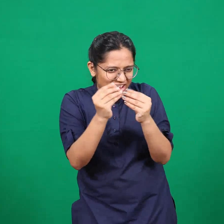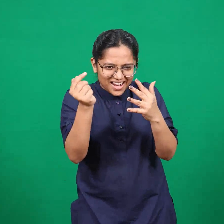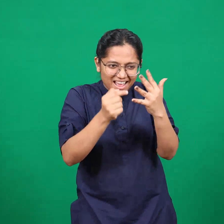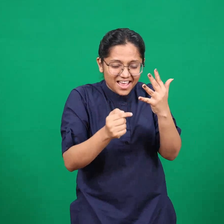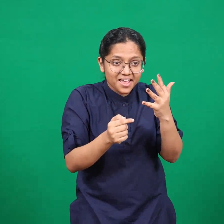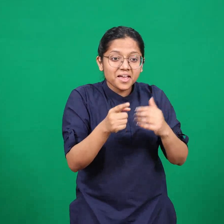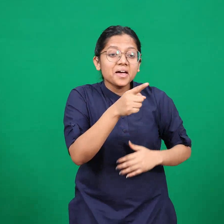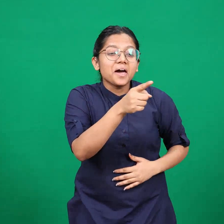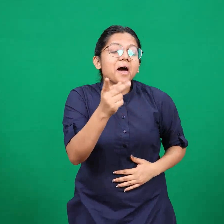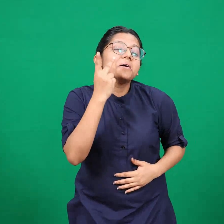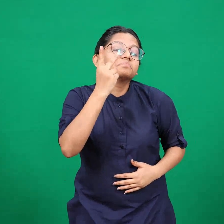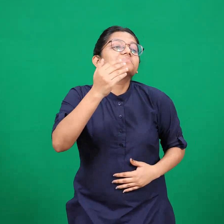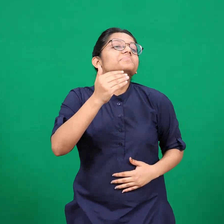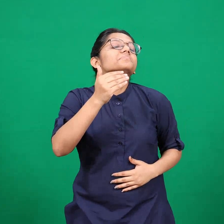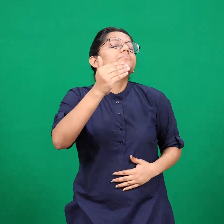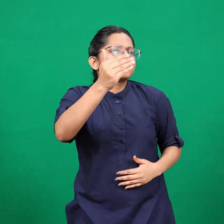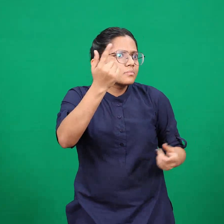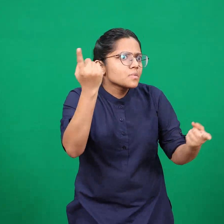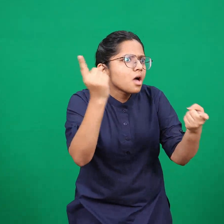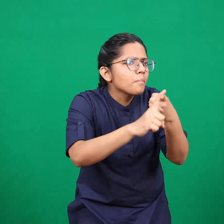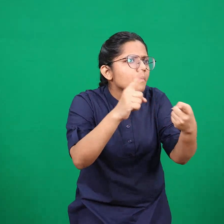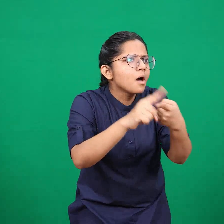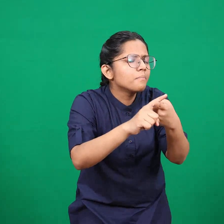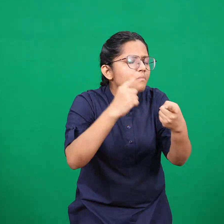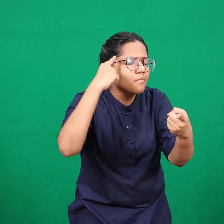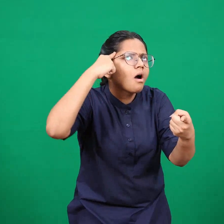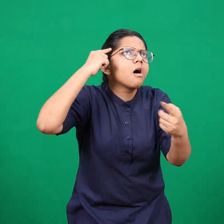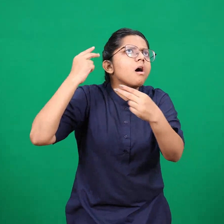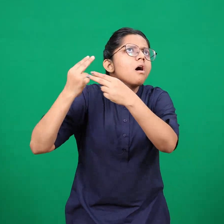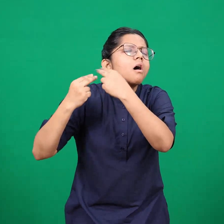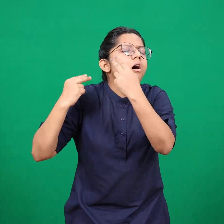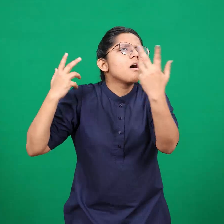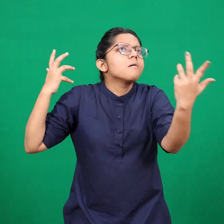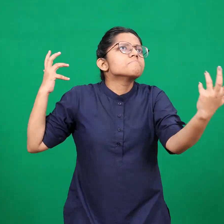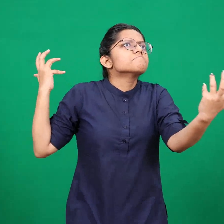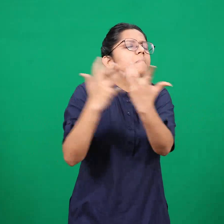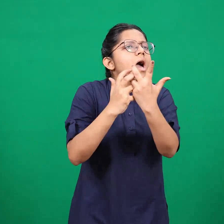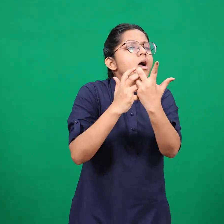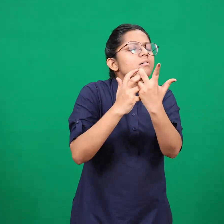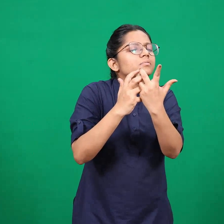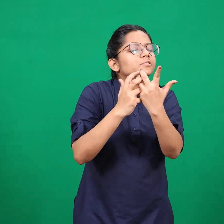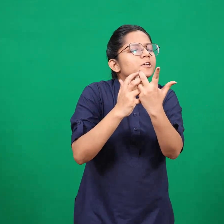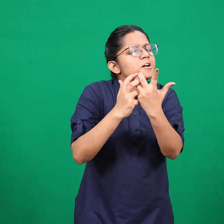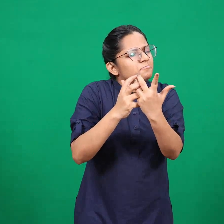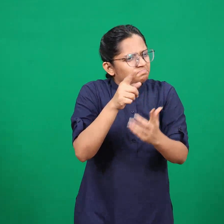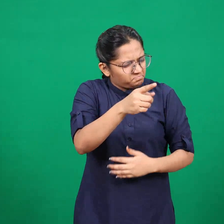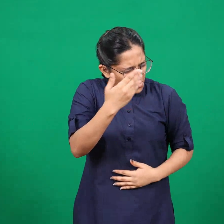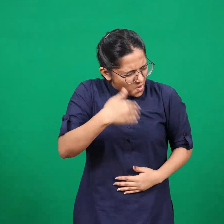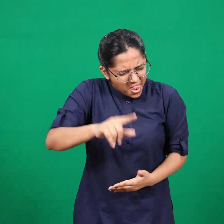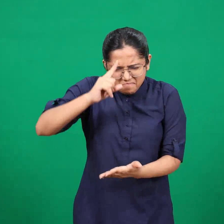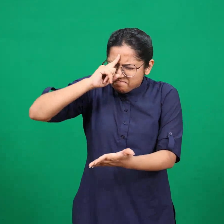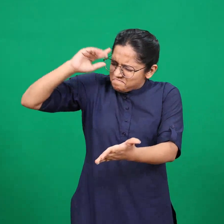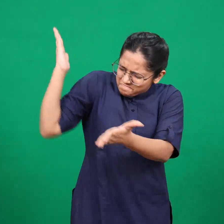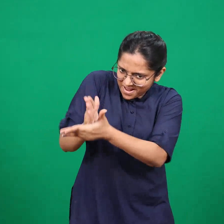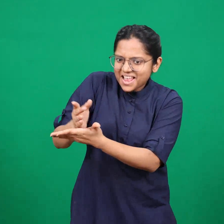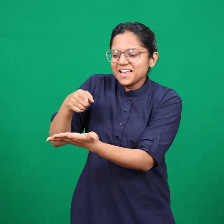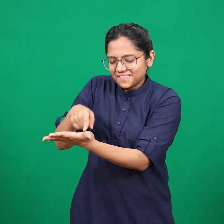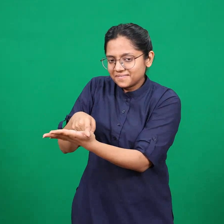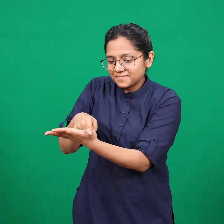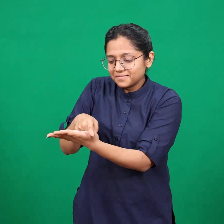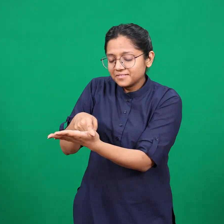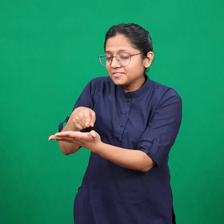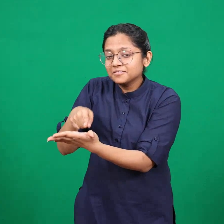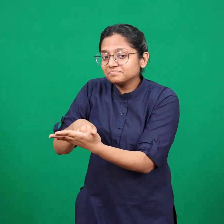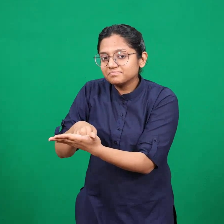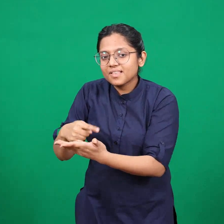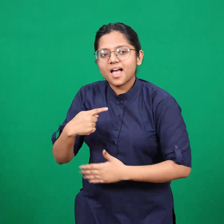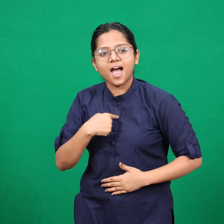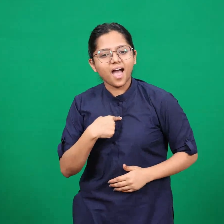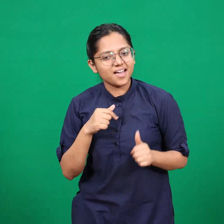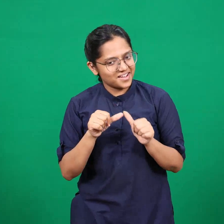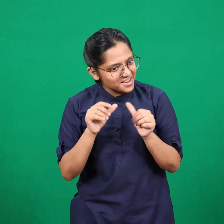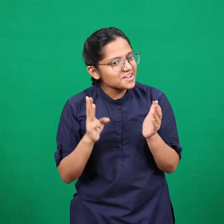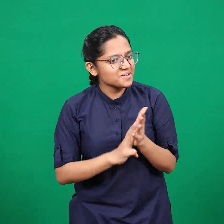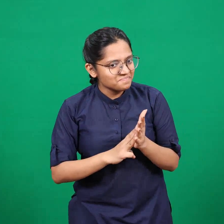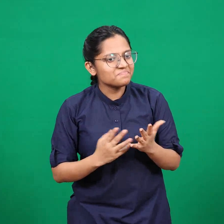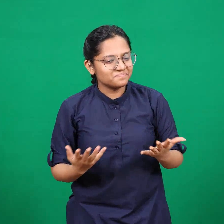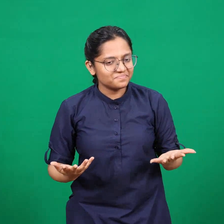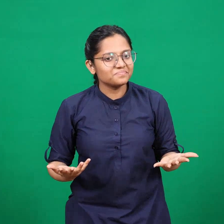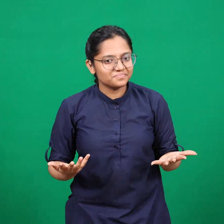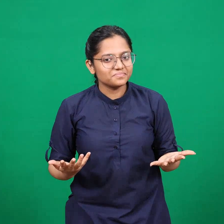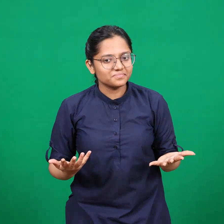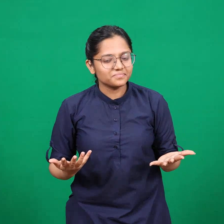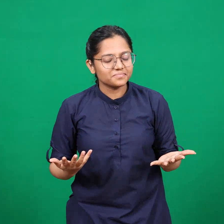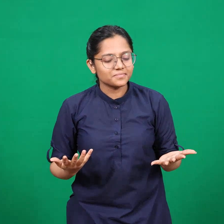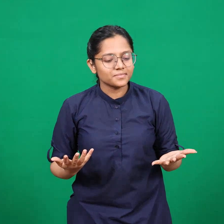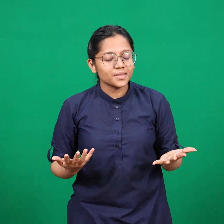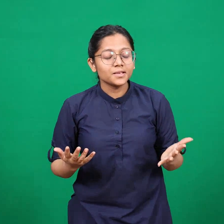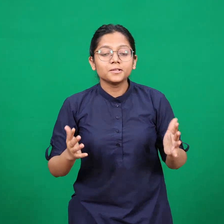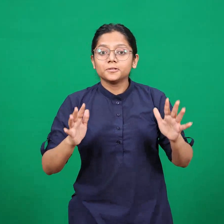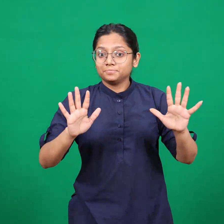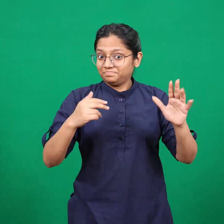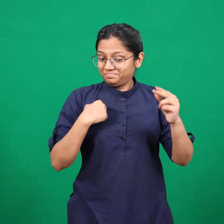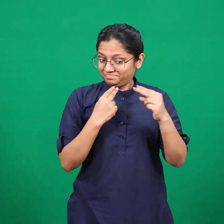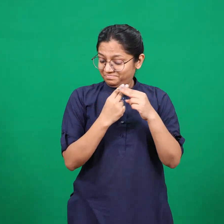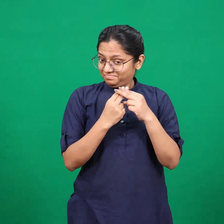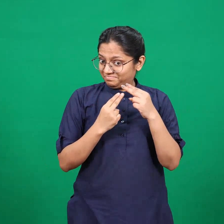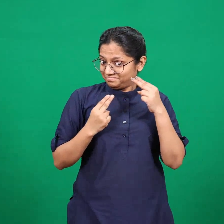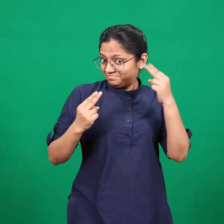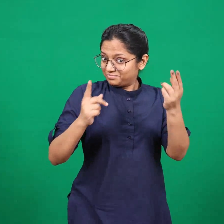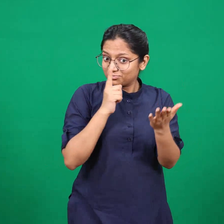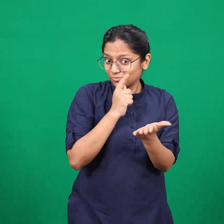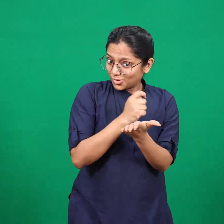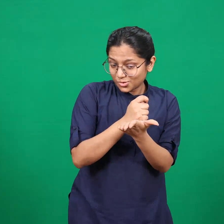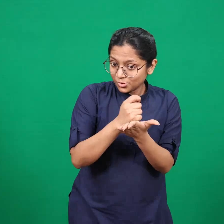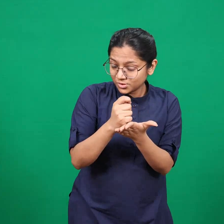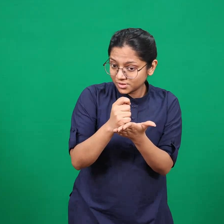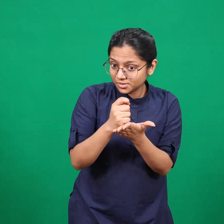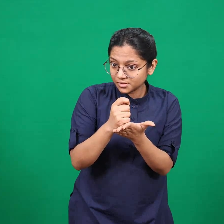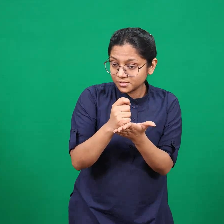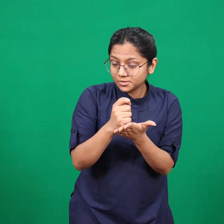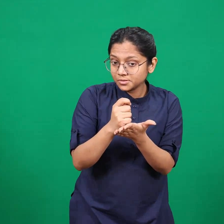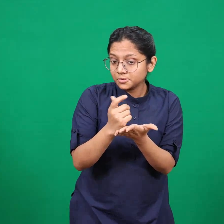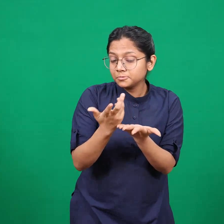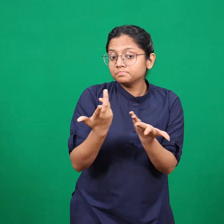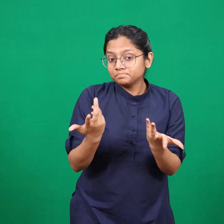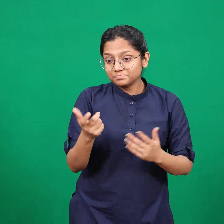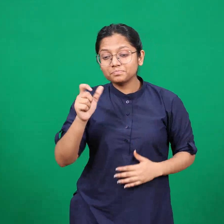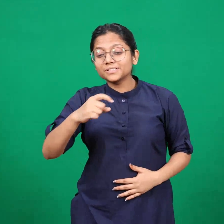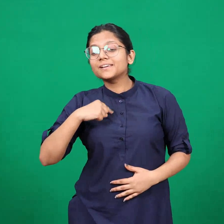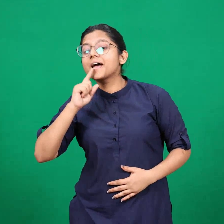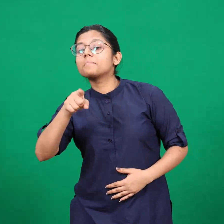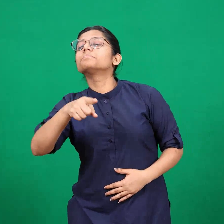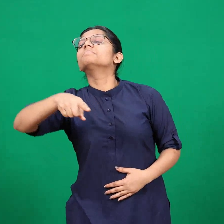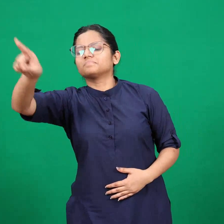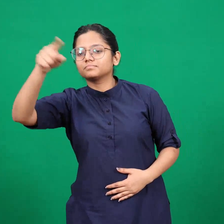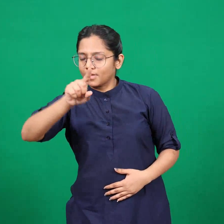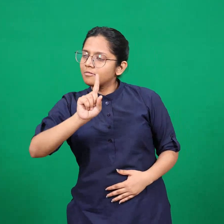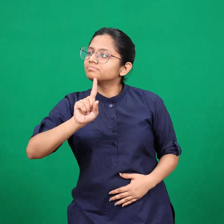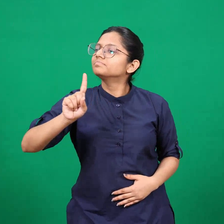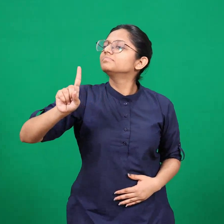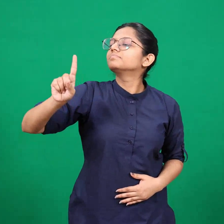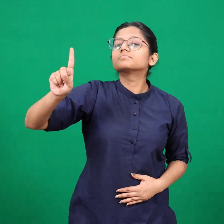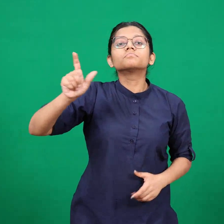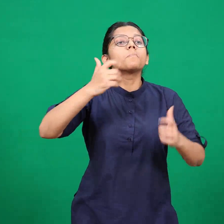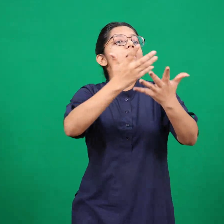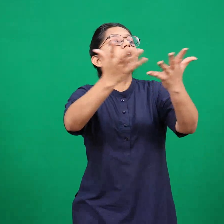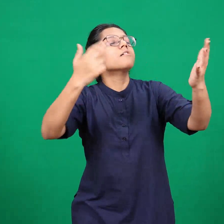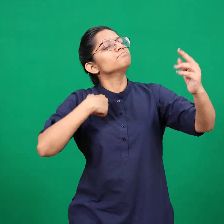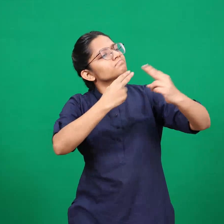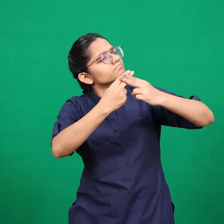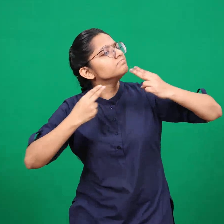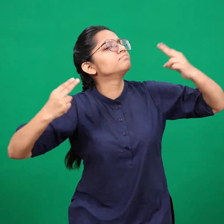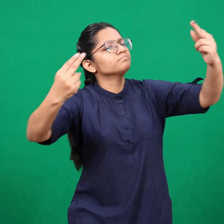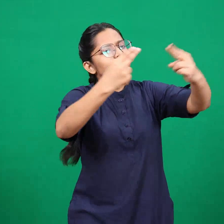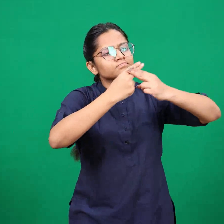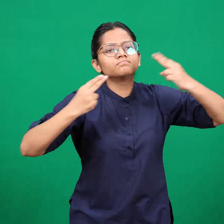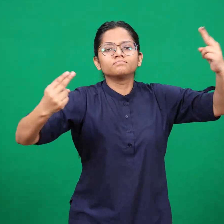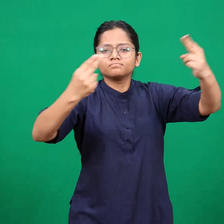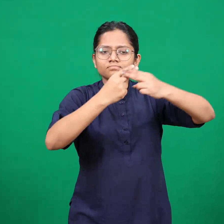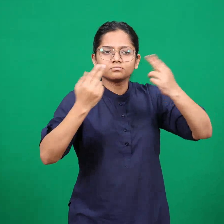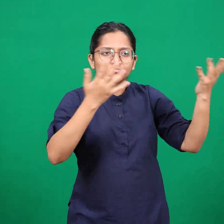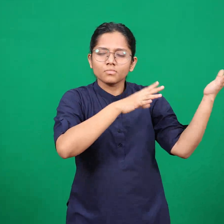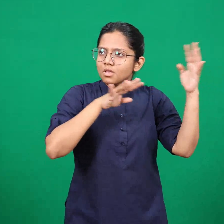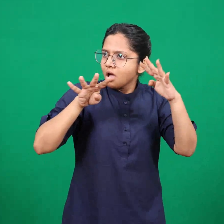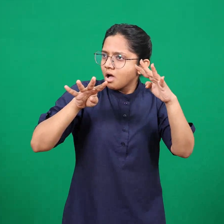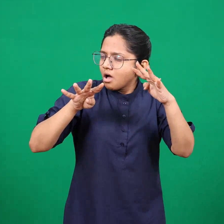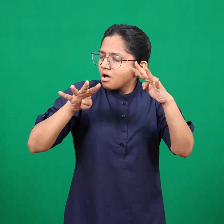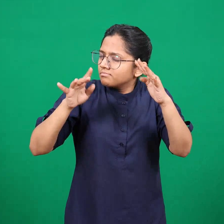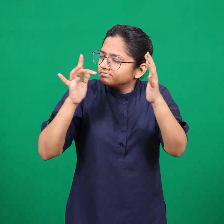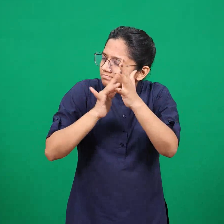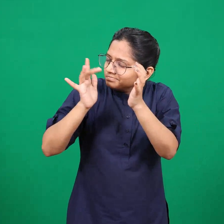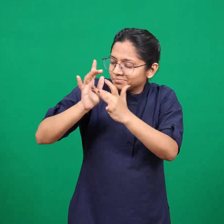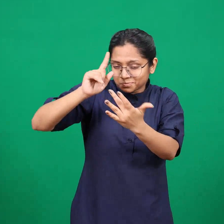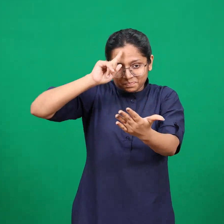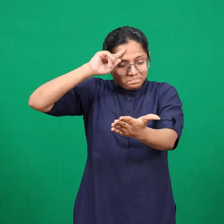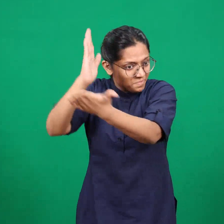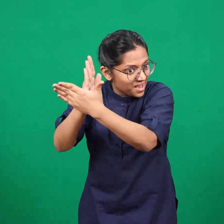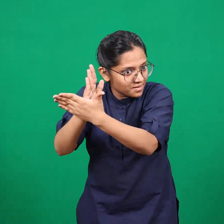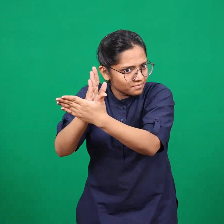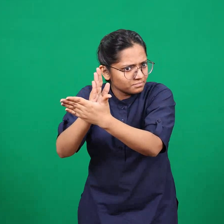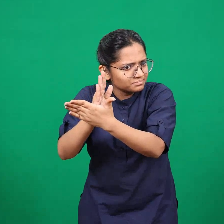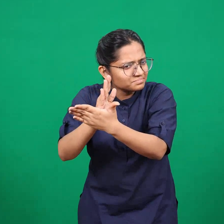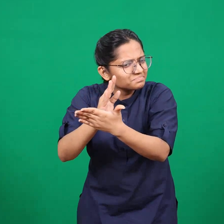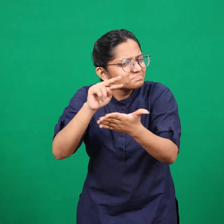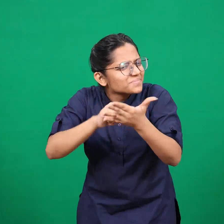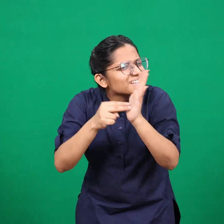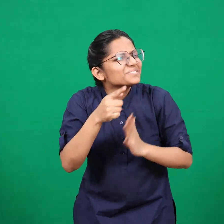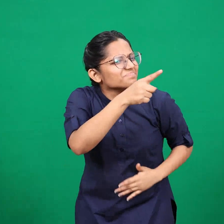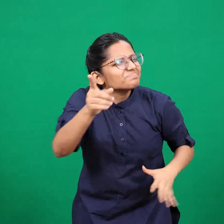I am telling you now before it happens, so that when it comes to pass, you will believe that I am He.